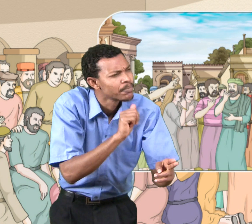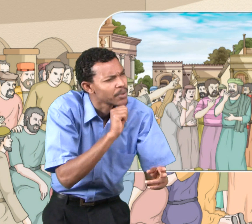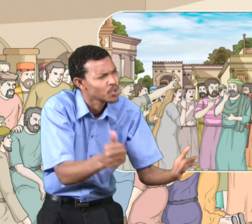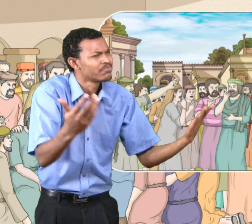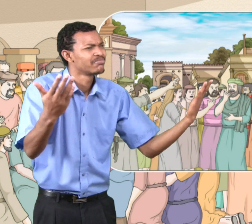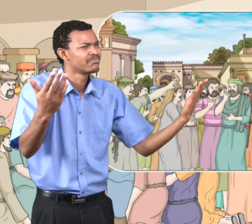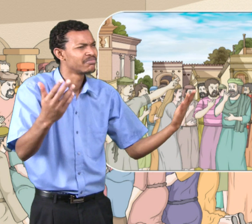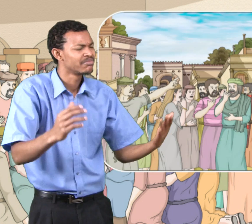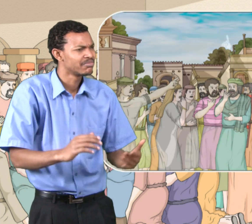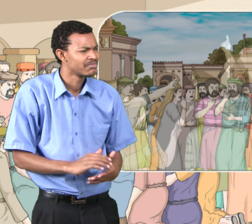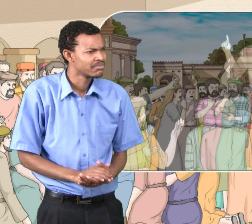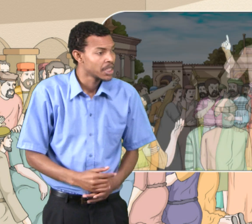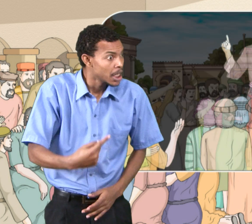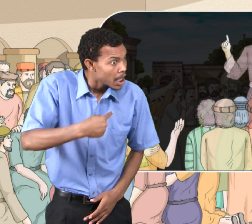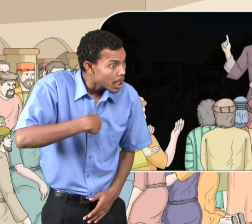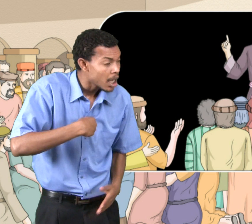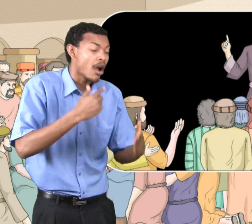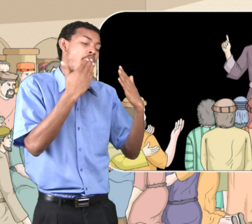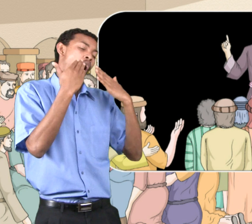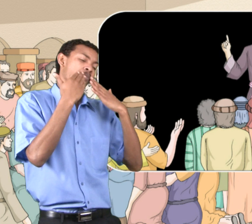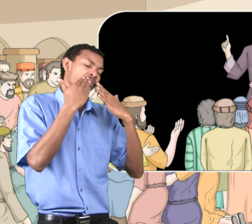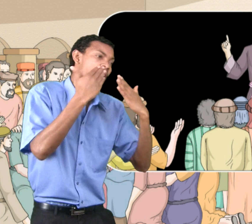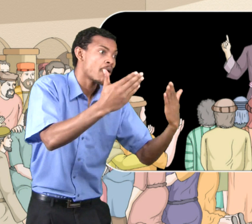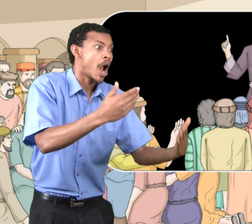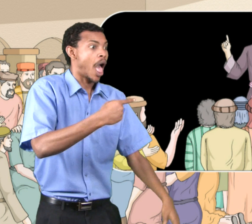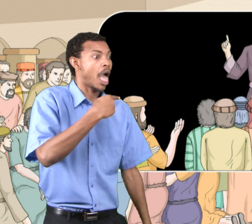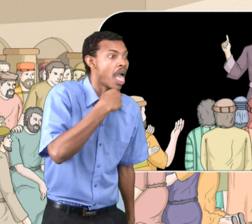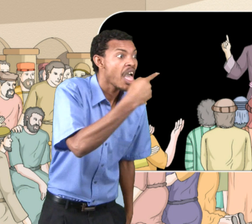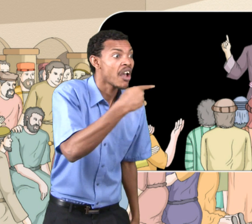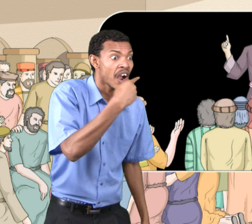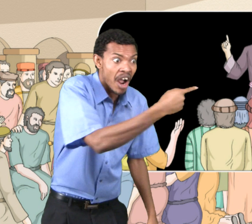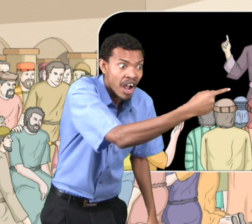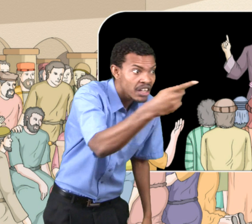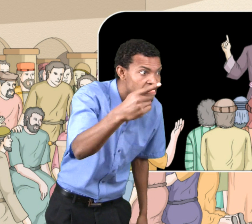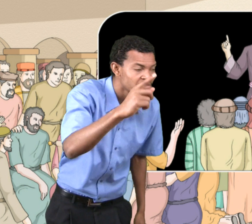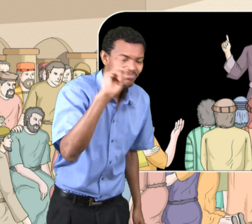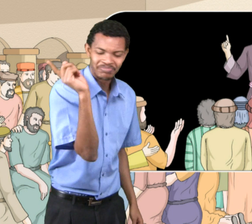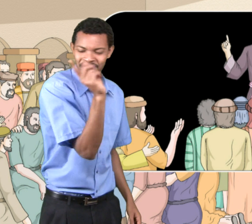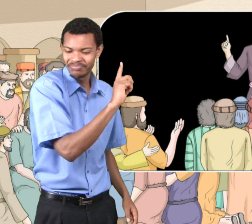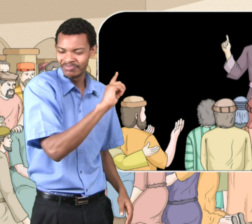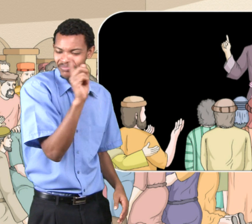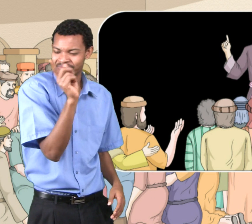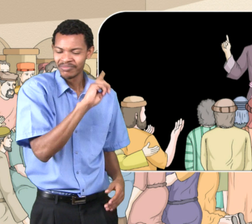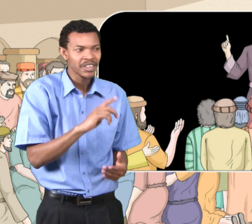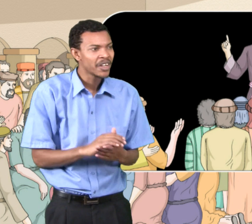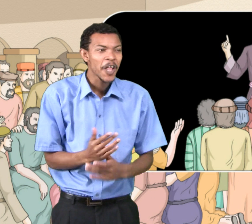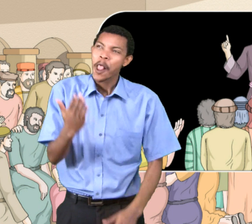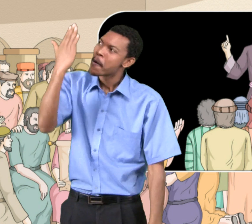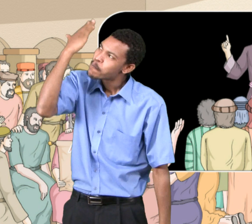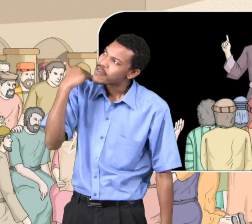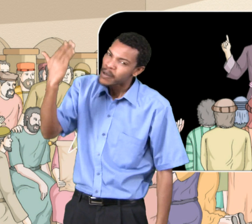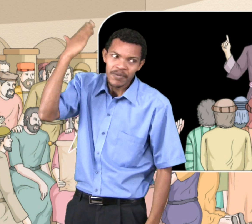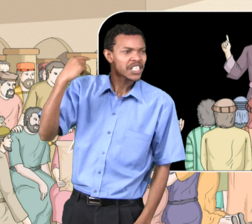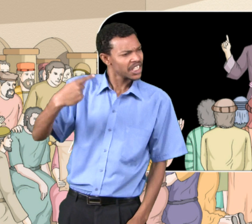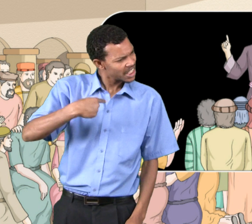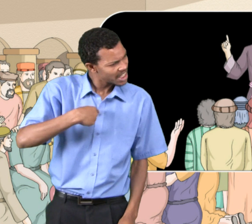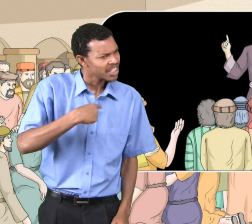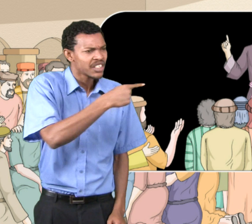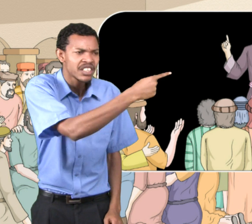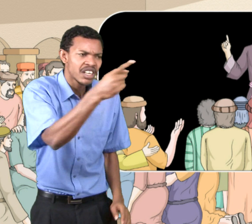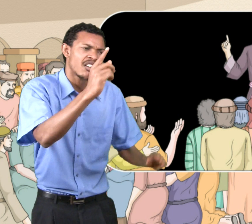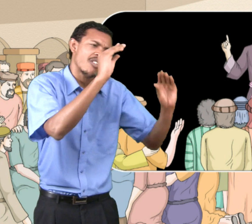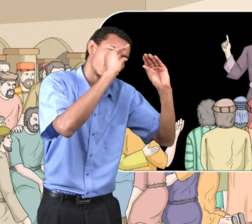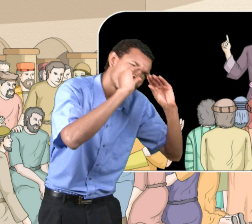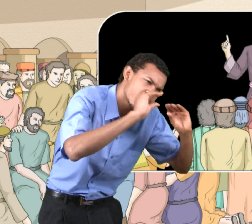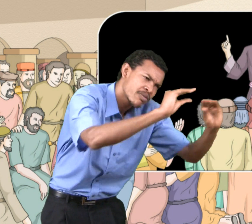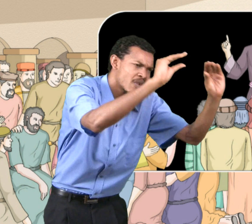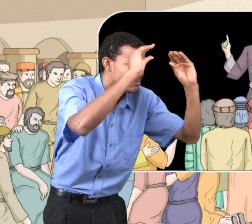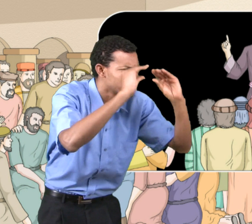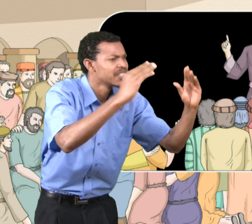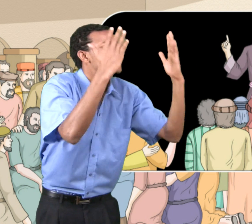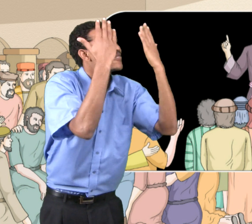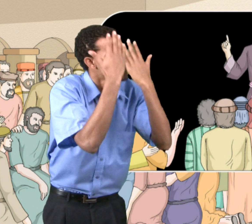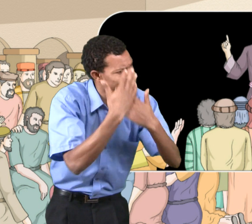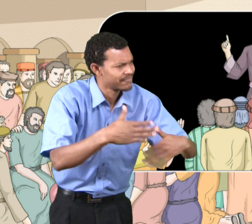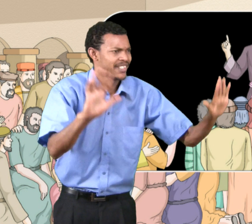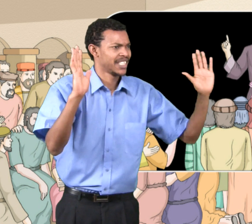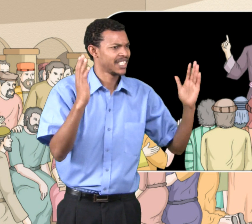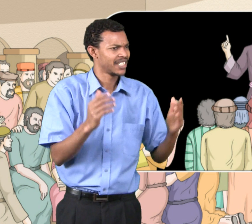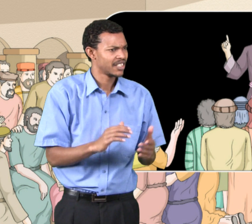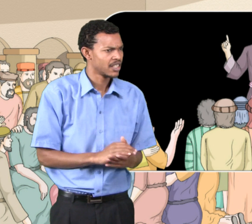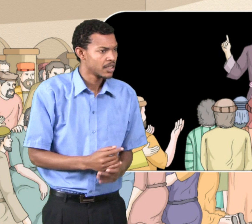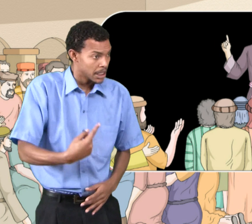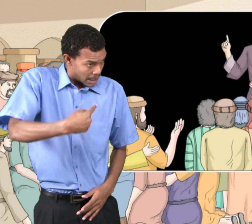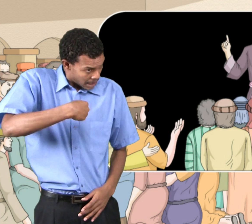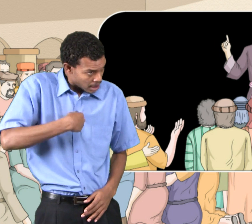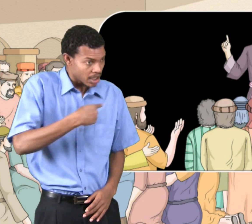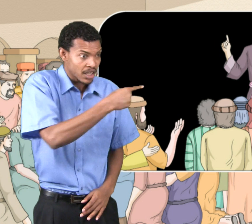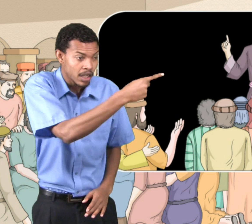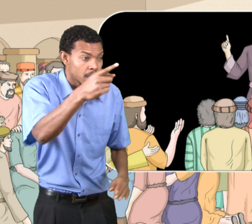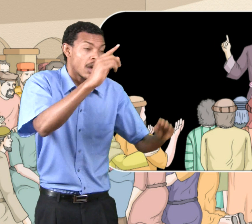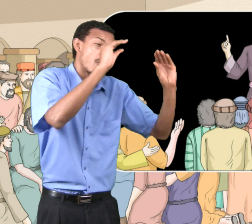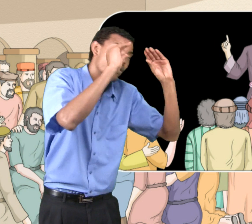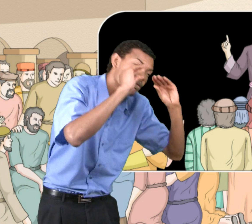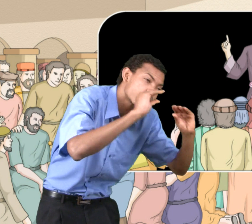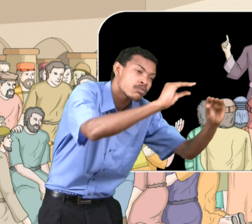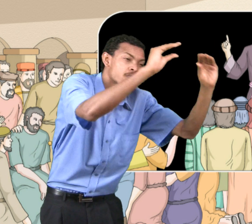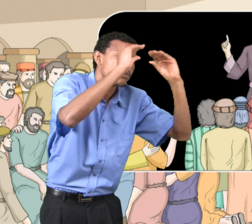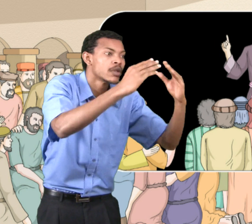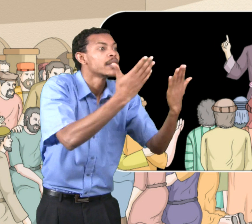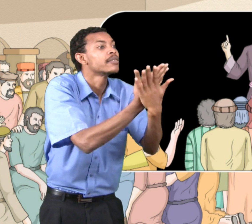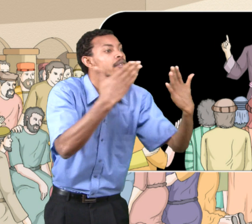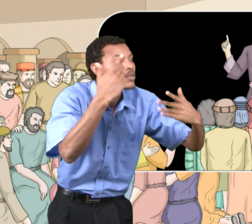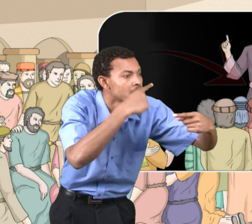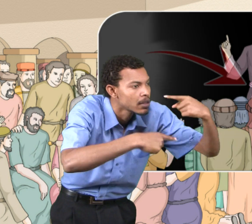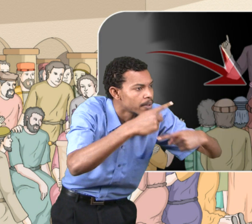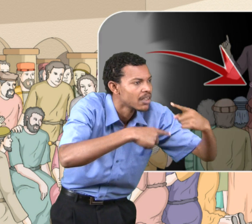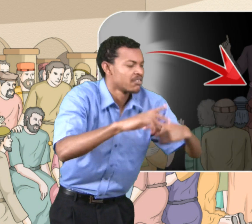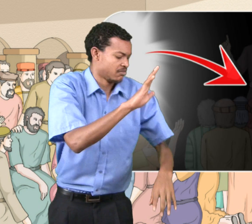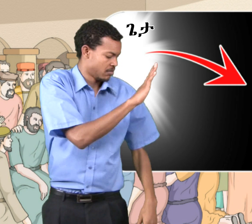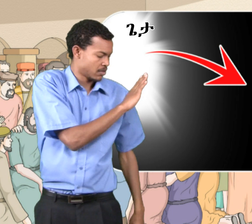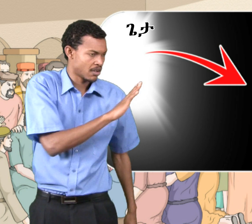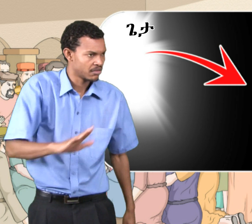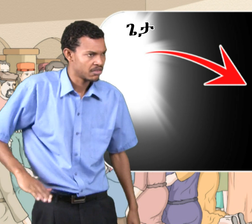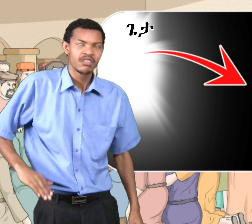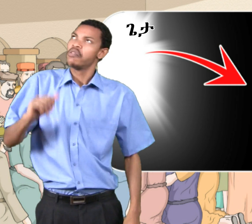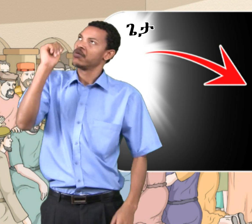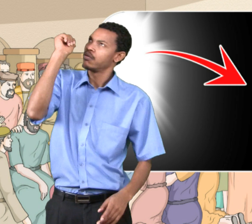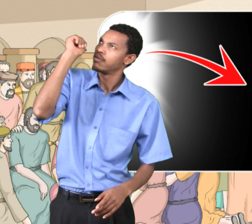What can I say to you? Shall I praise you for this? No, I will not!